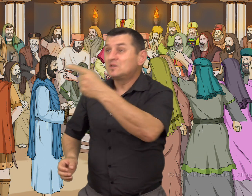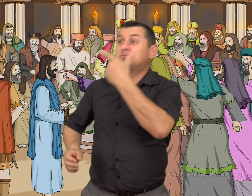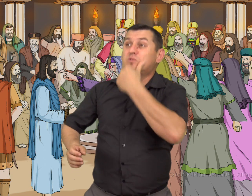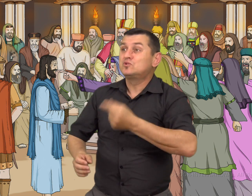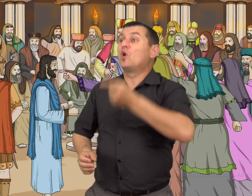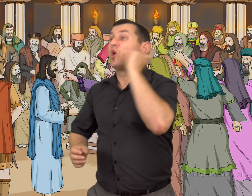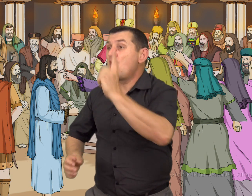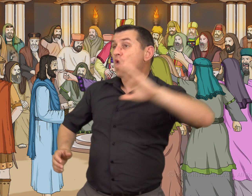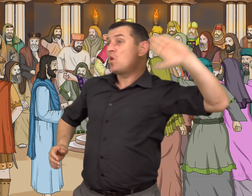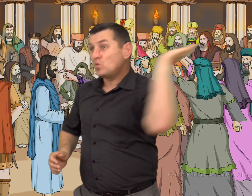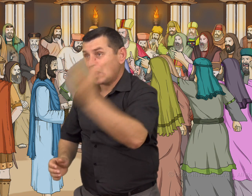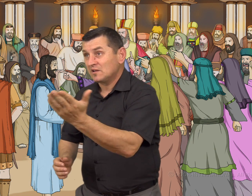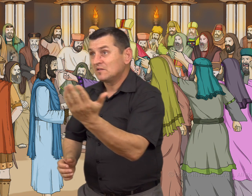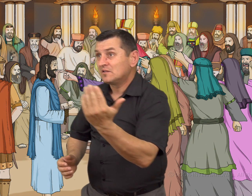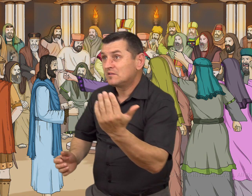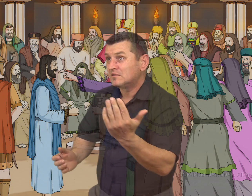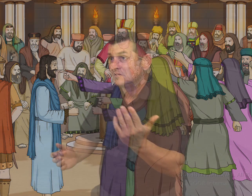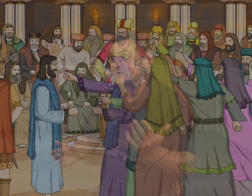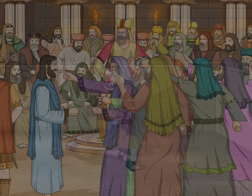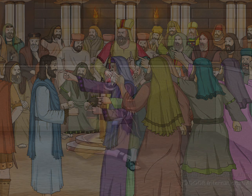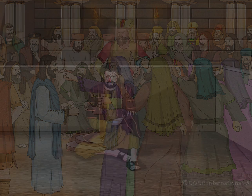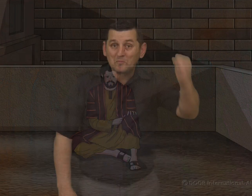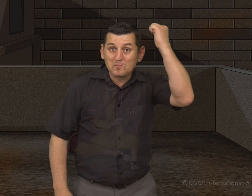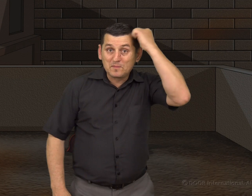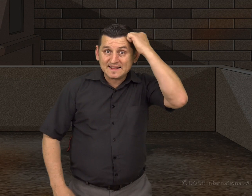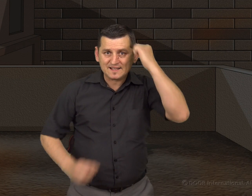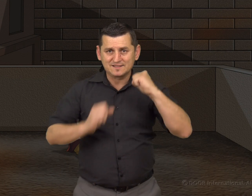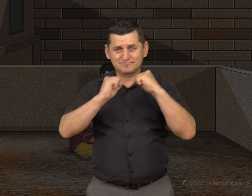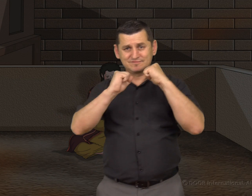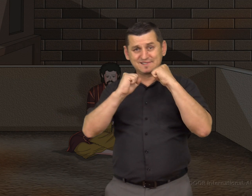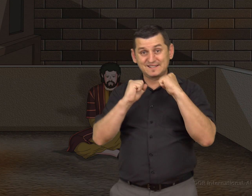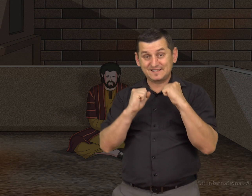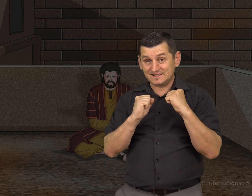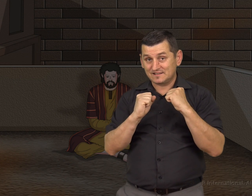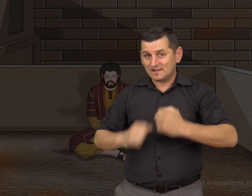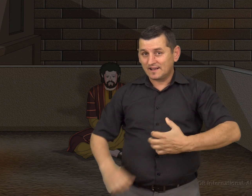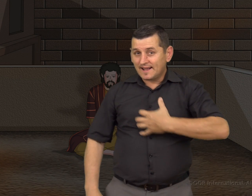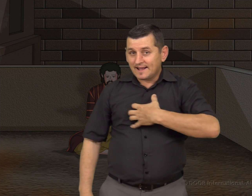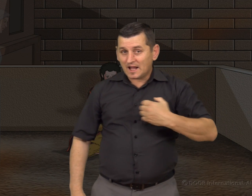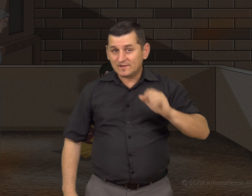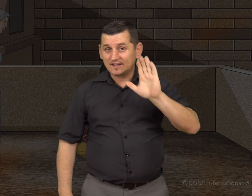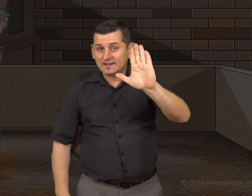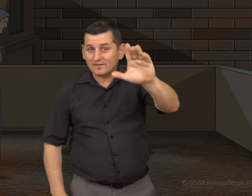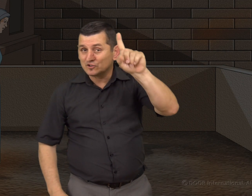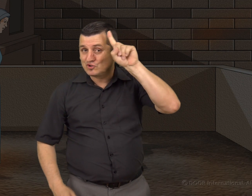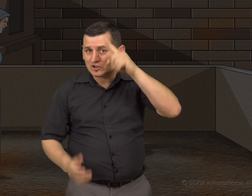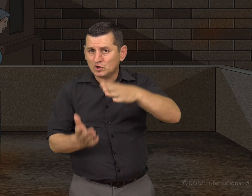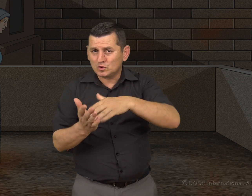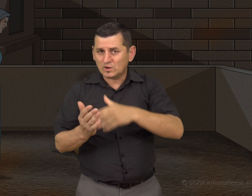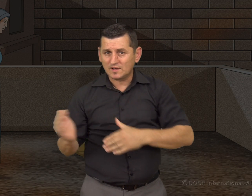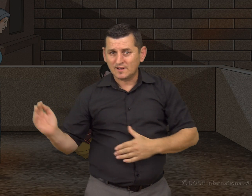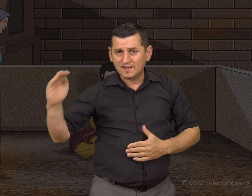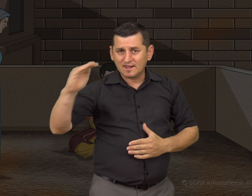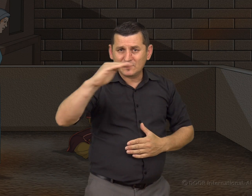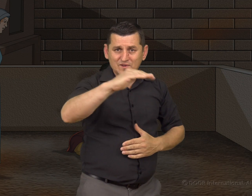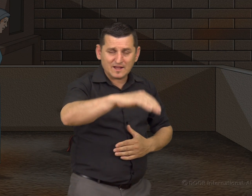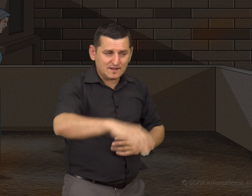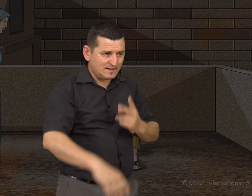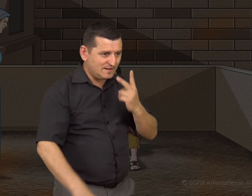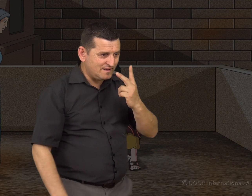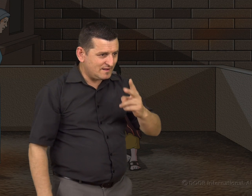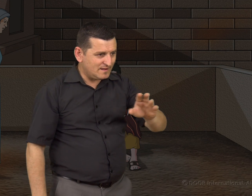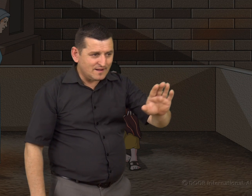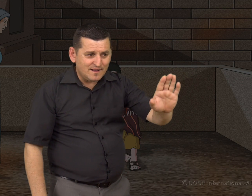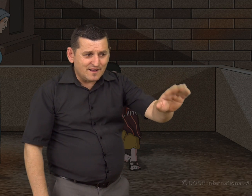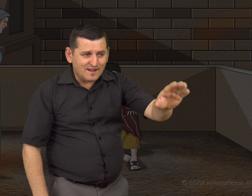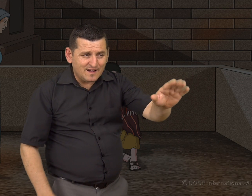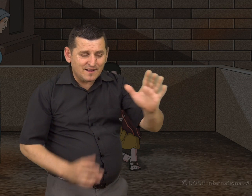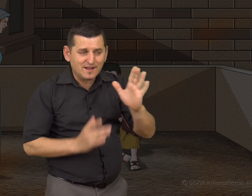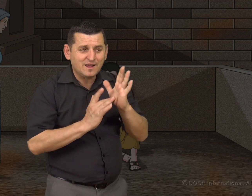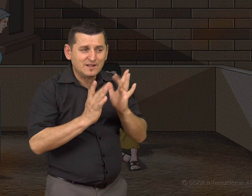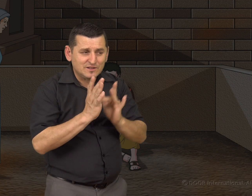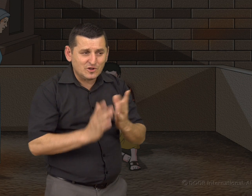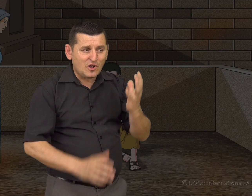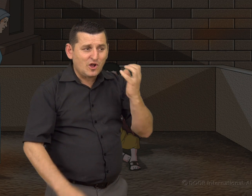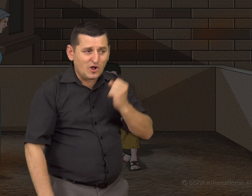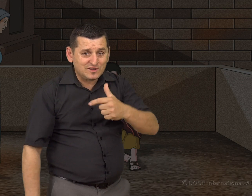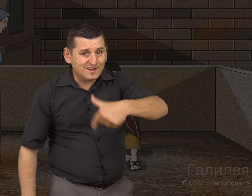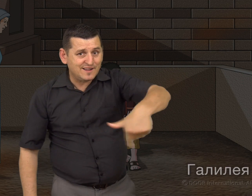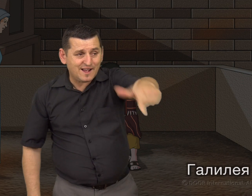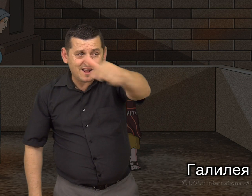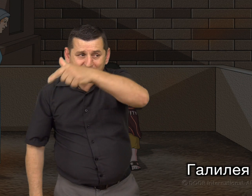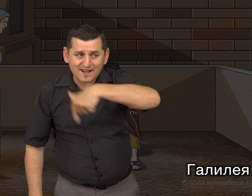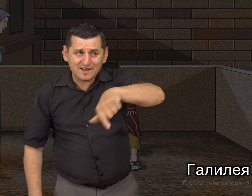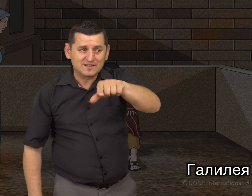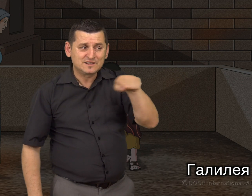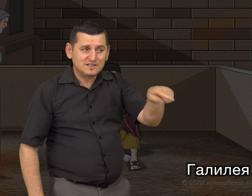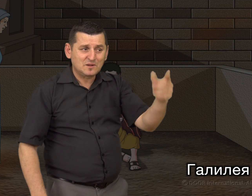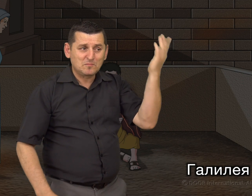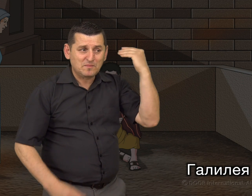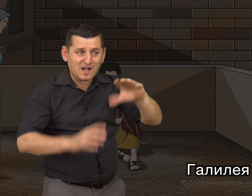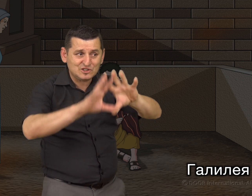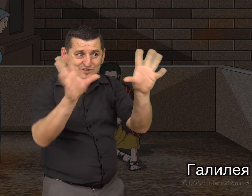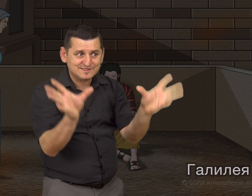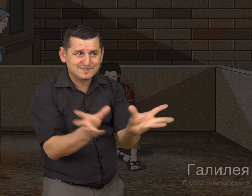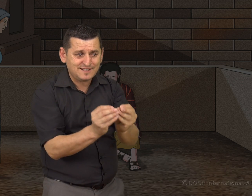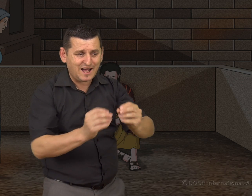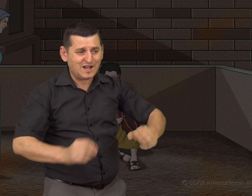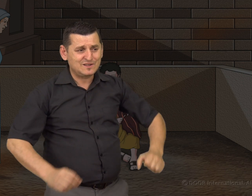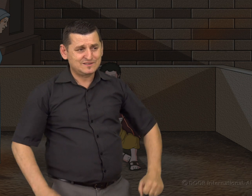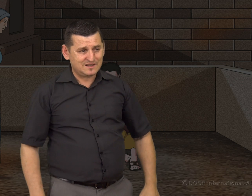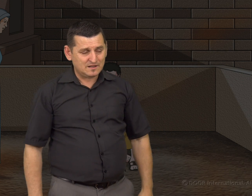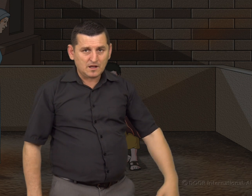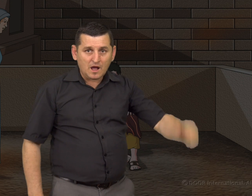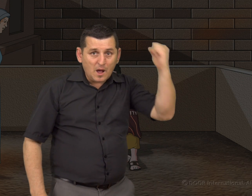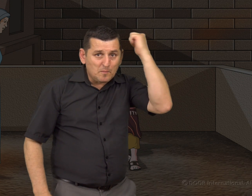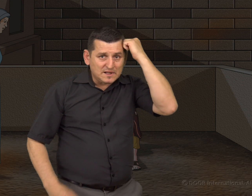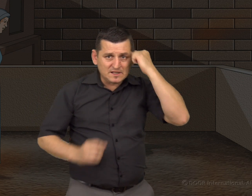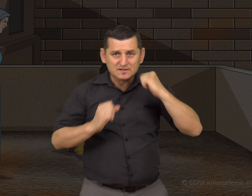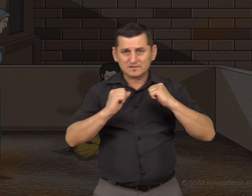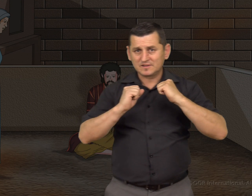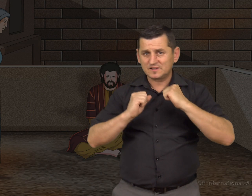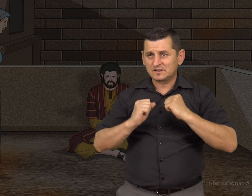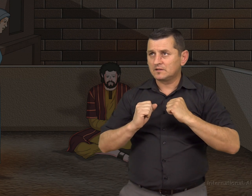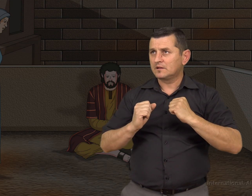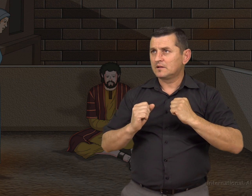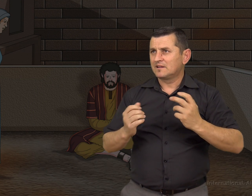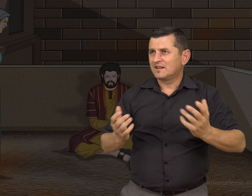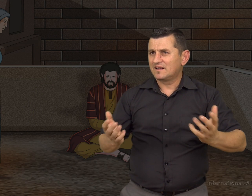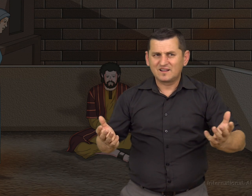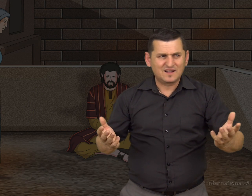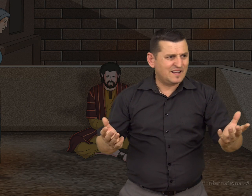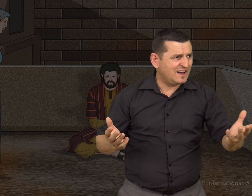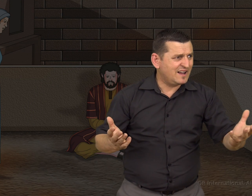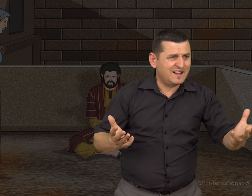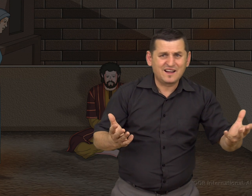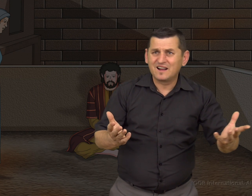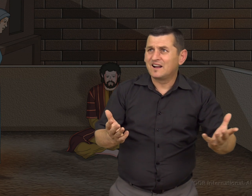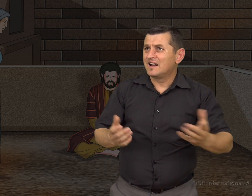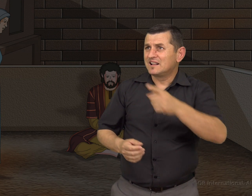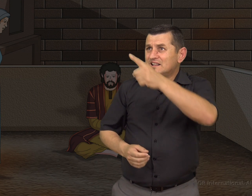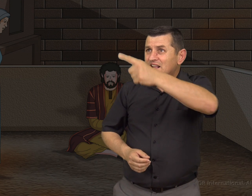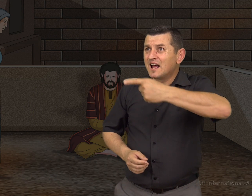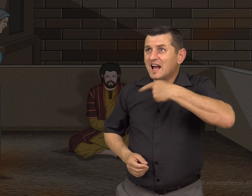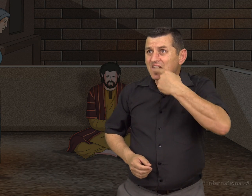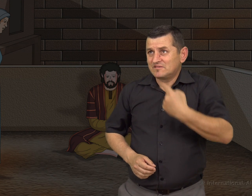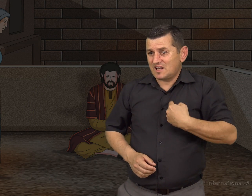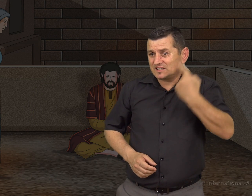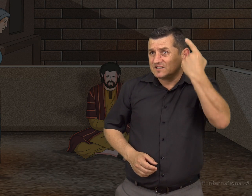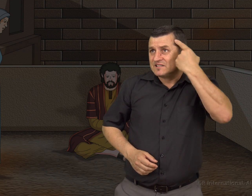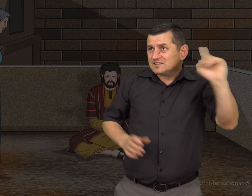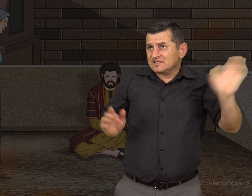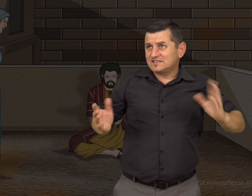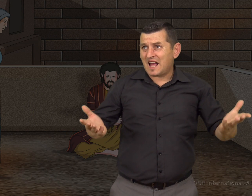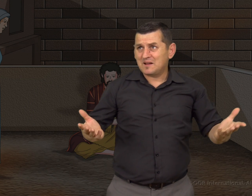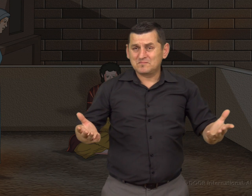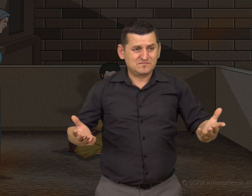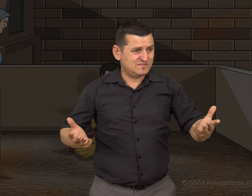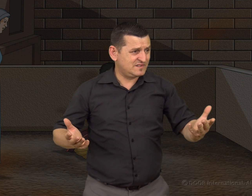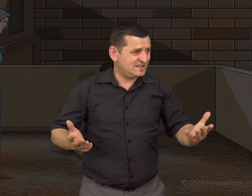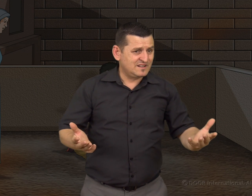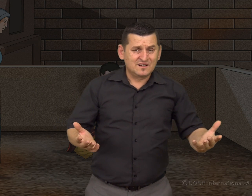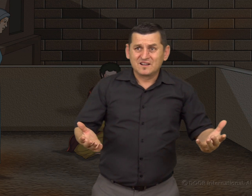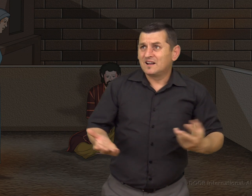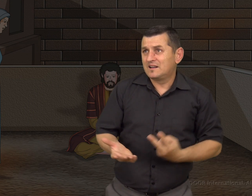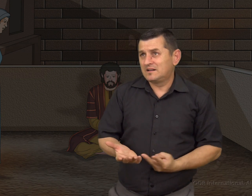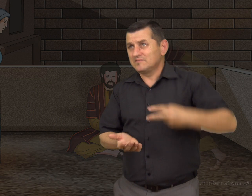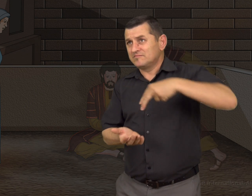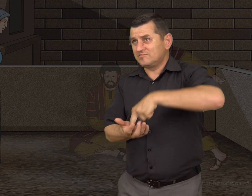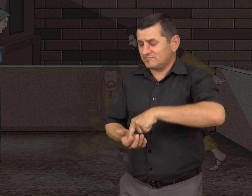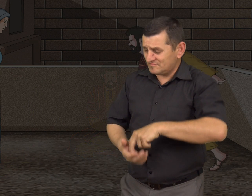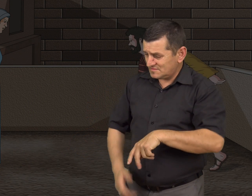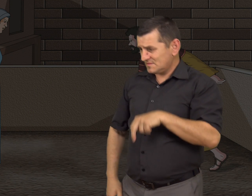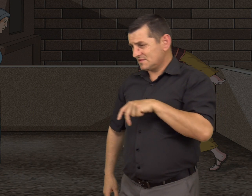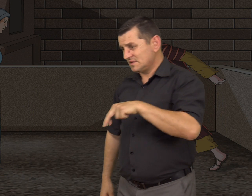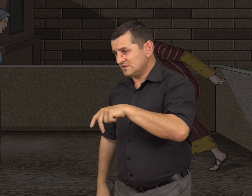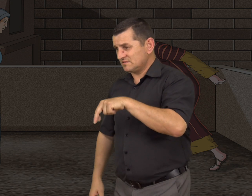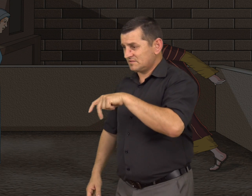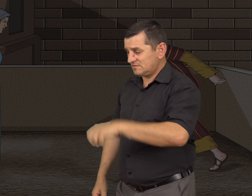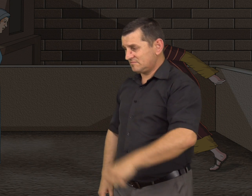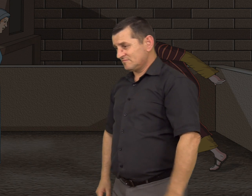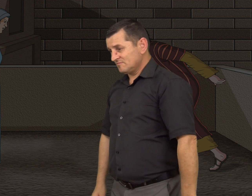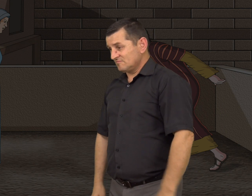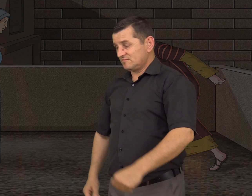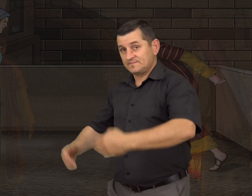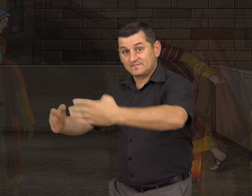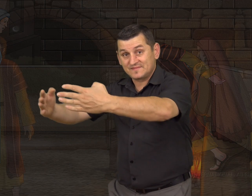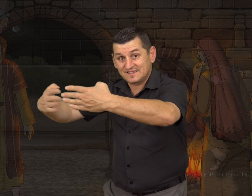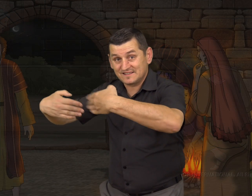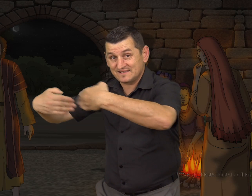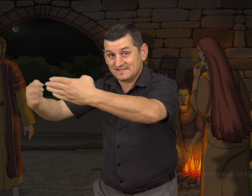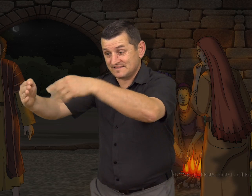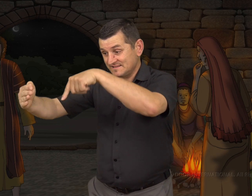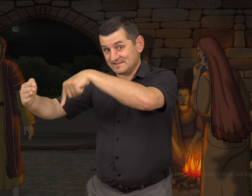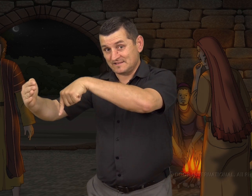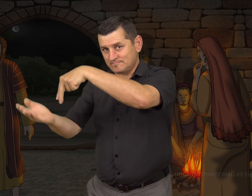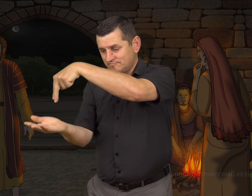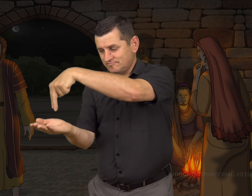Meanwhile, Peter was sitting out in the courtyard, and a servant girl came up to him. “You also were with Jesus the Galilean,” she said. But he denied it before them all: “I do not know what you are talking about.”